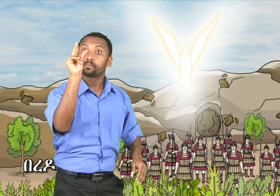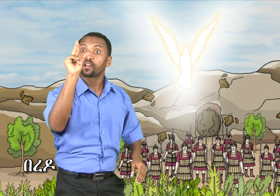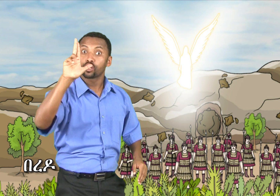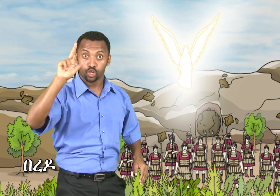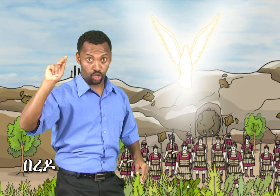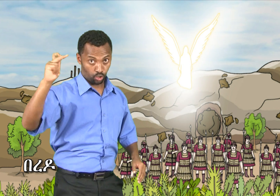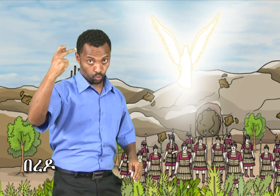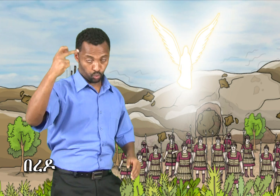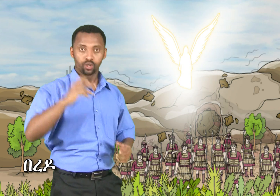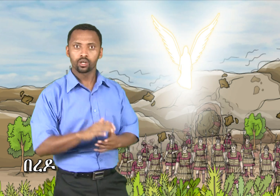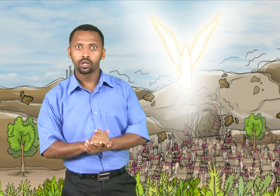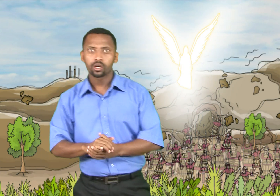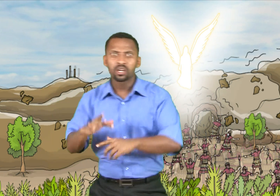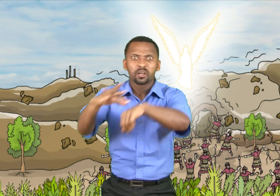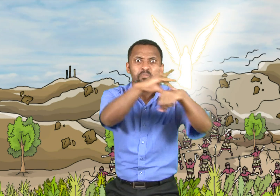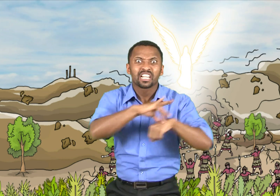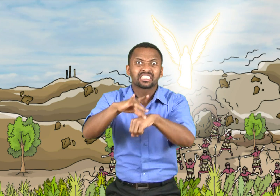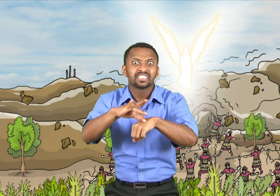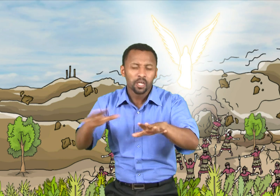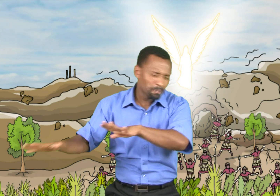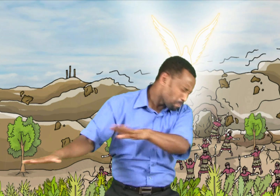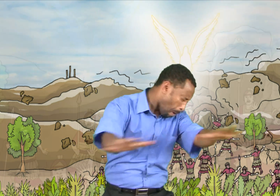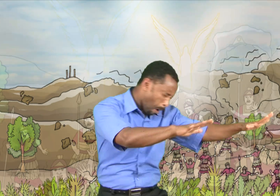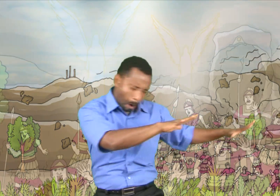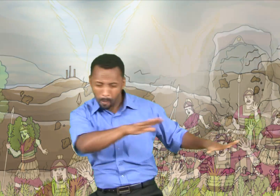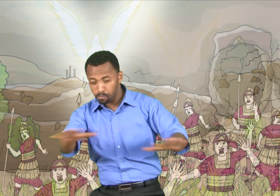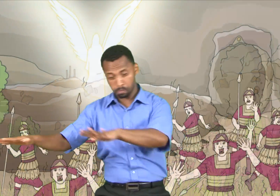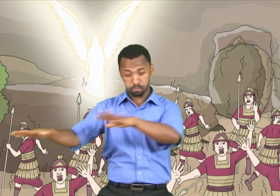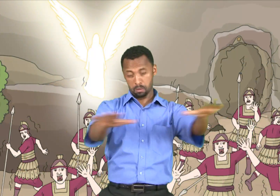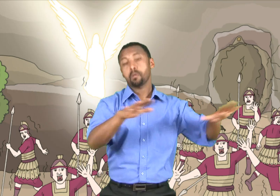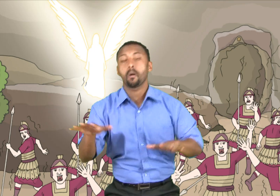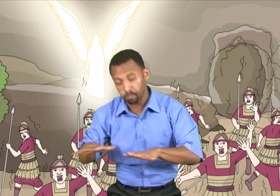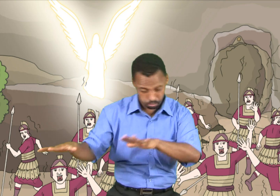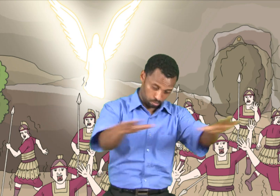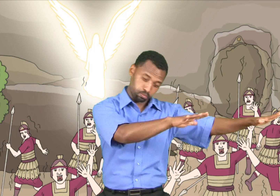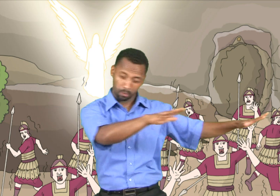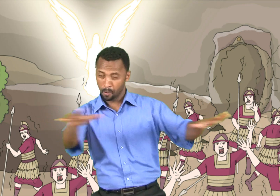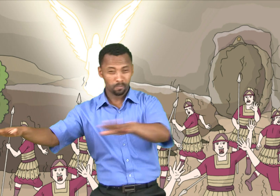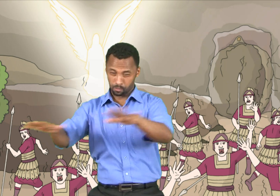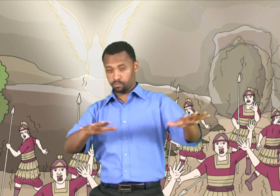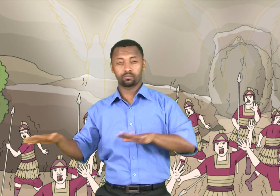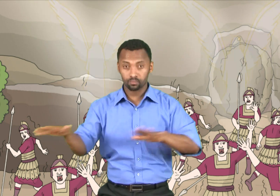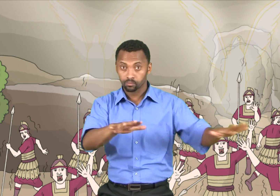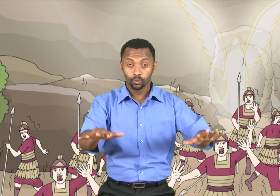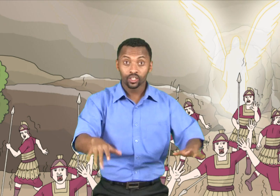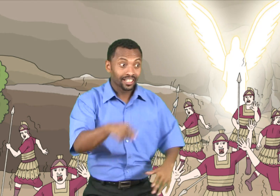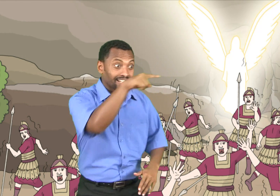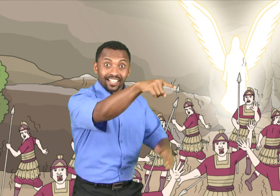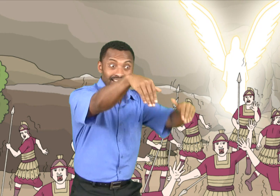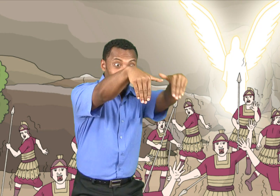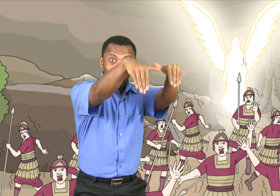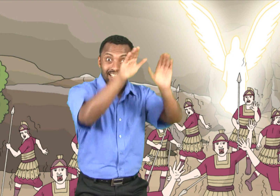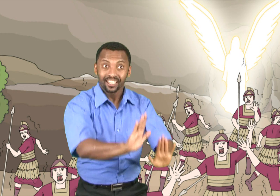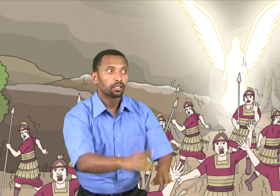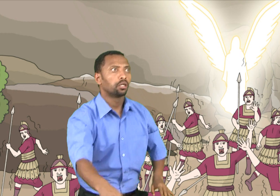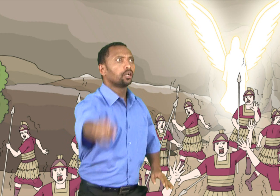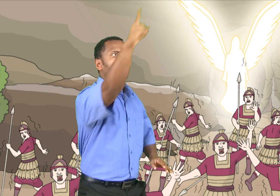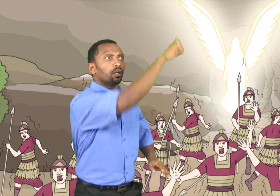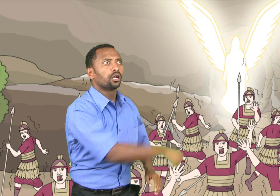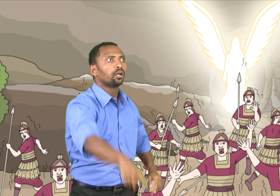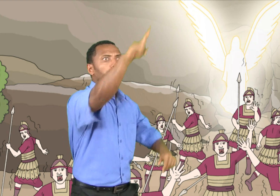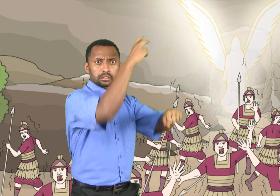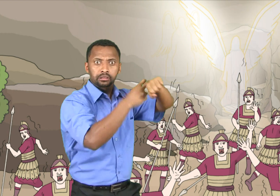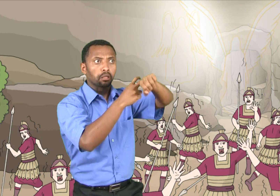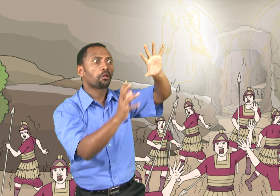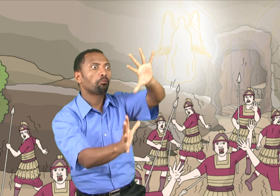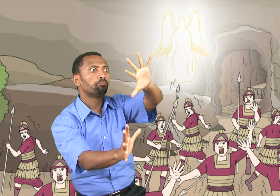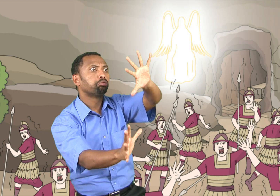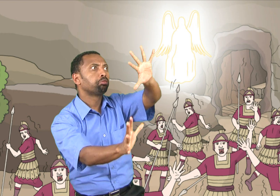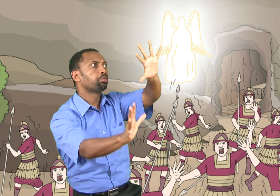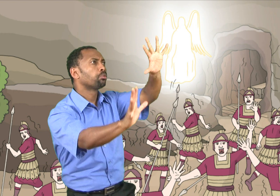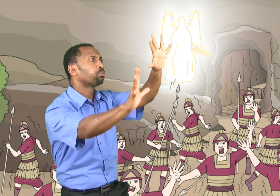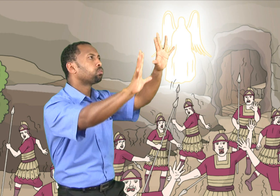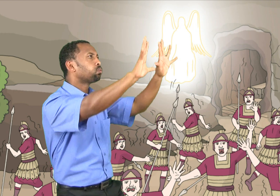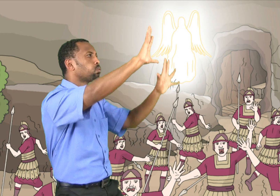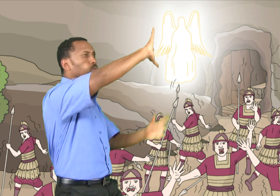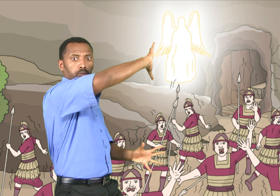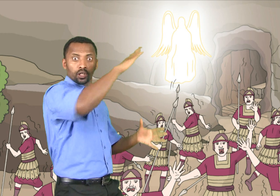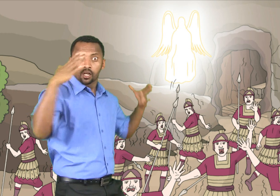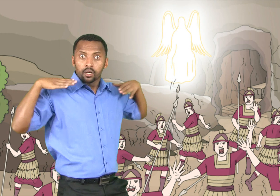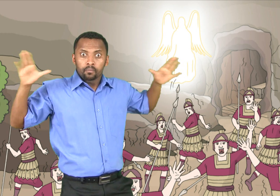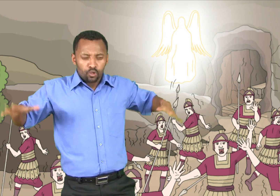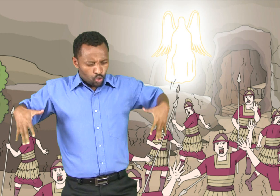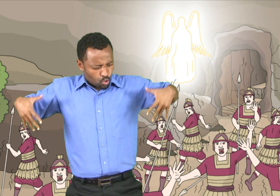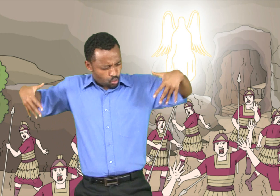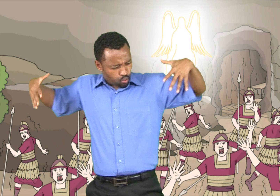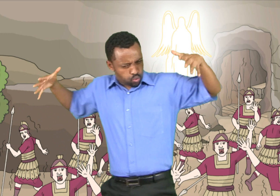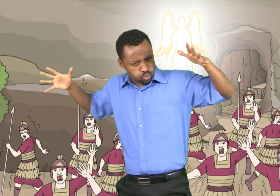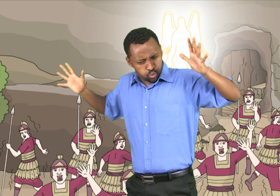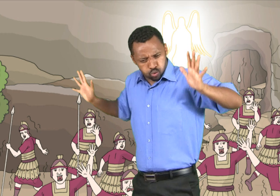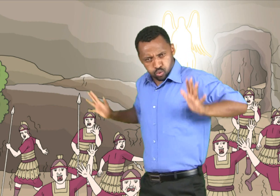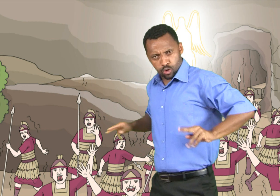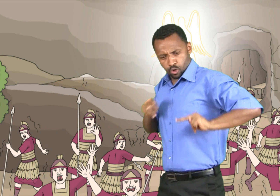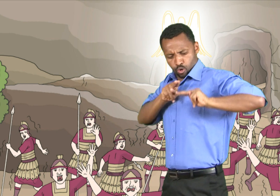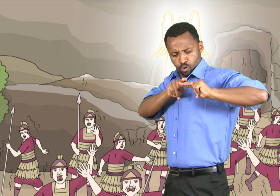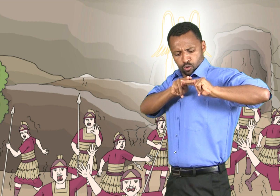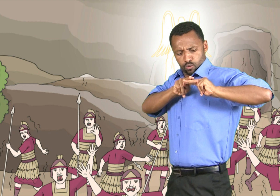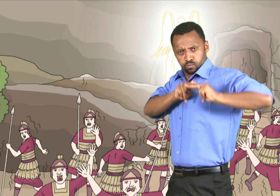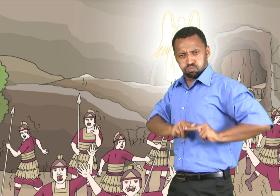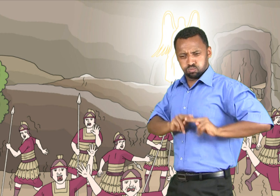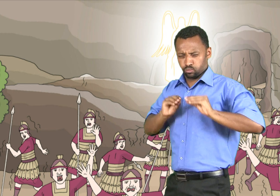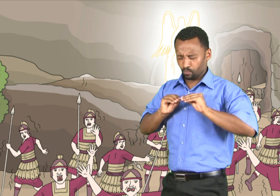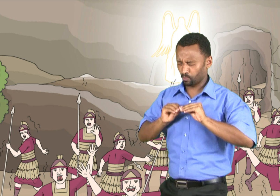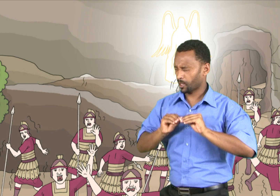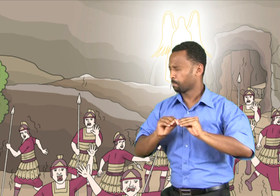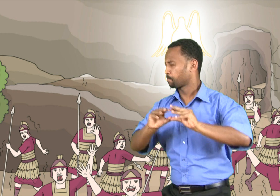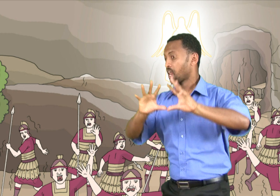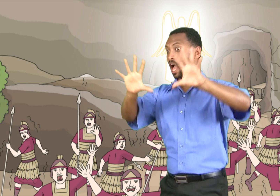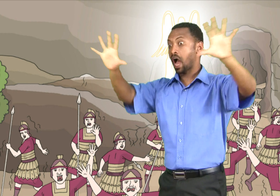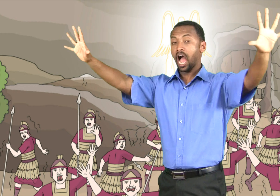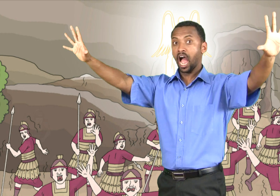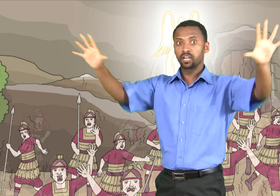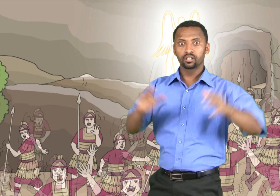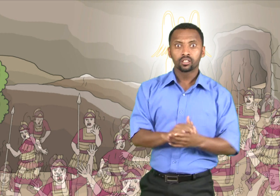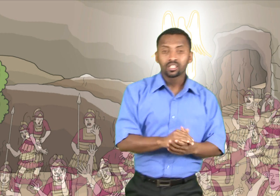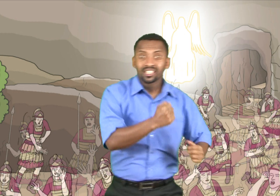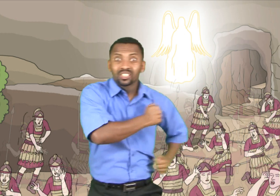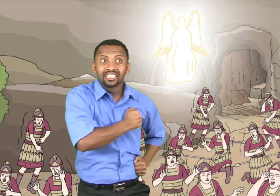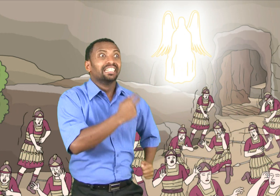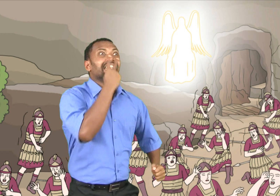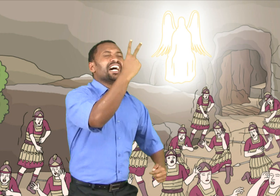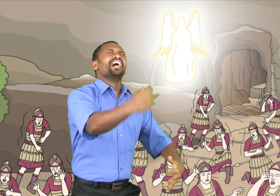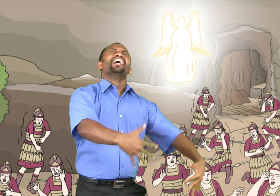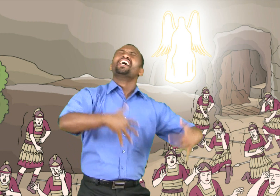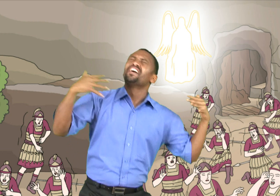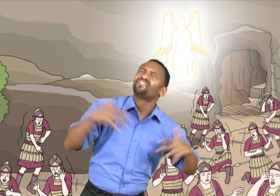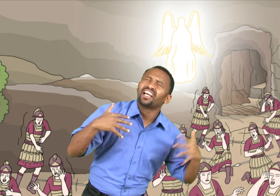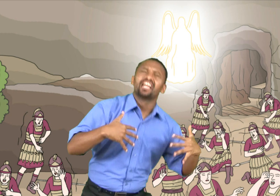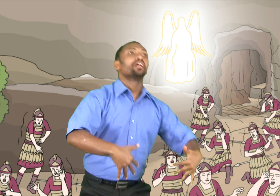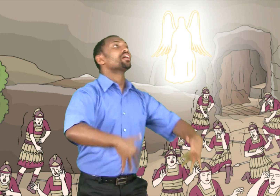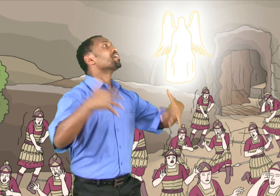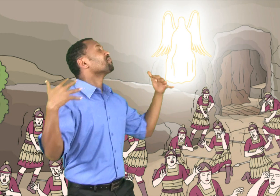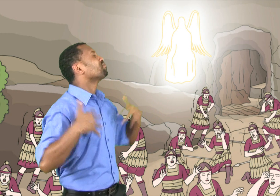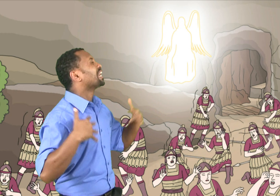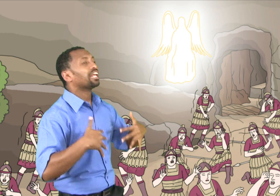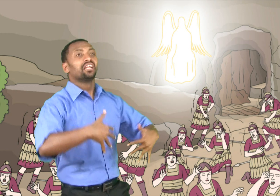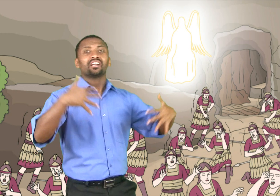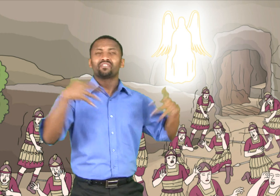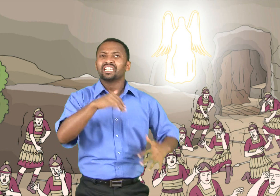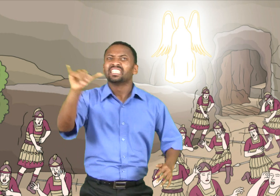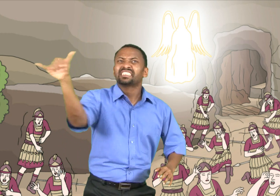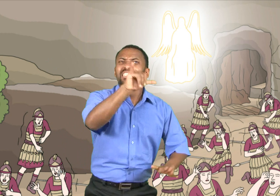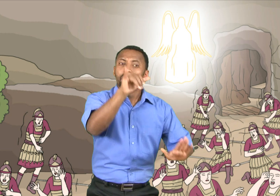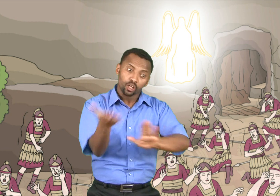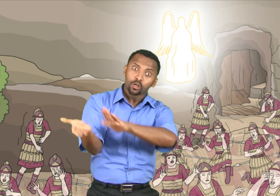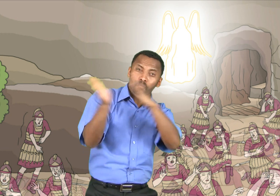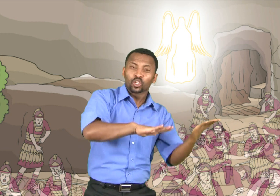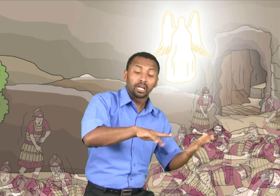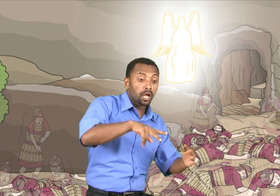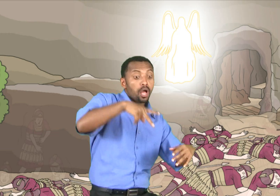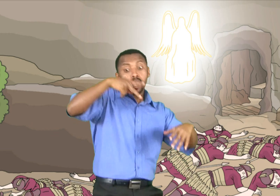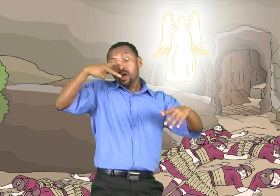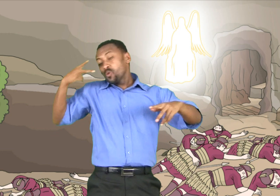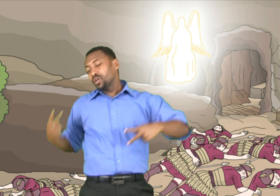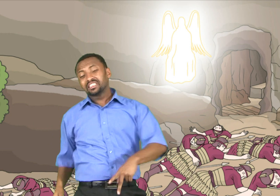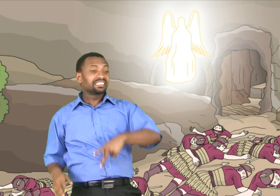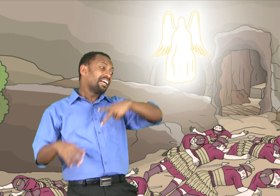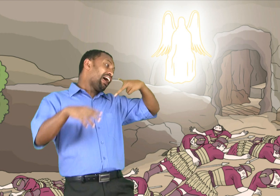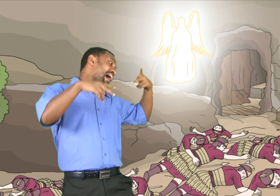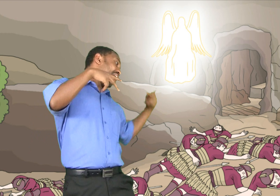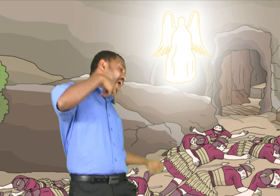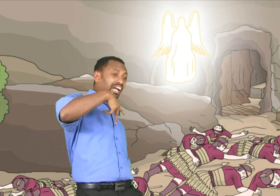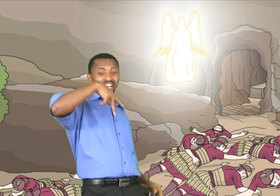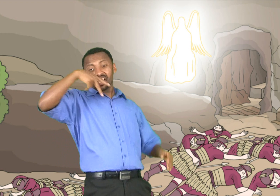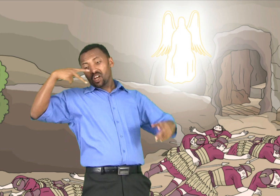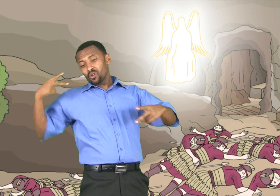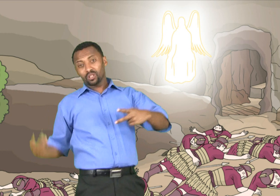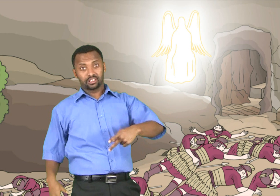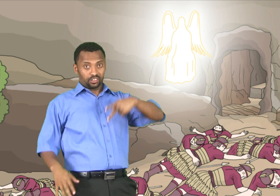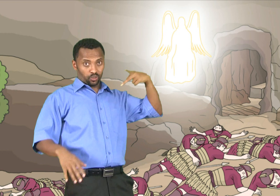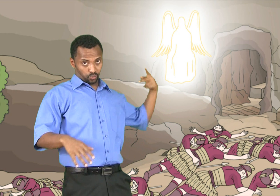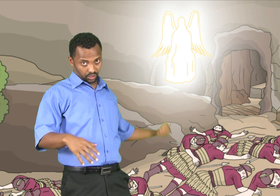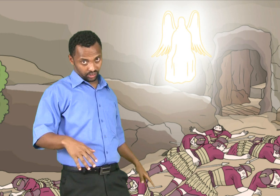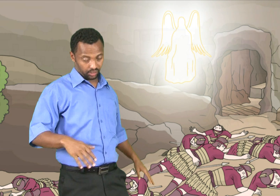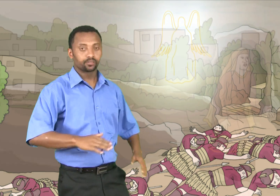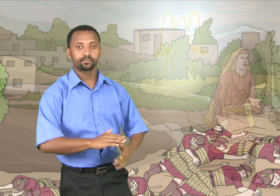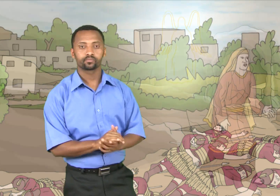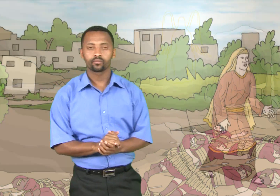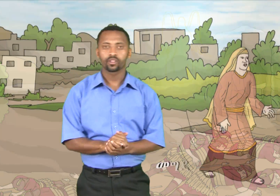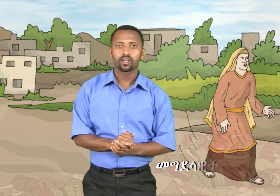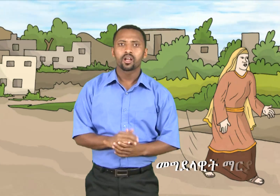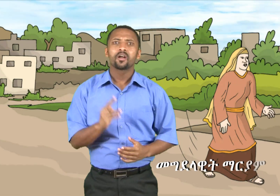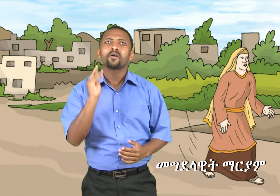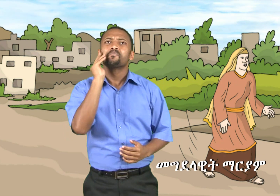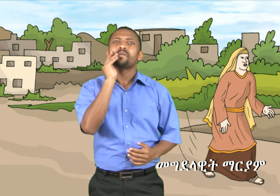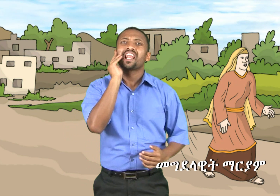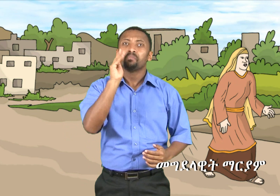His appearance was like lightning, and his clothes were white as snow. The guards trembled in fear of him and became like dead men.